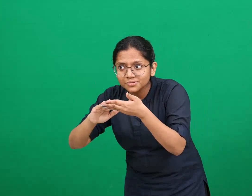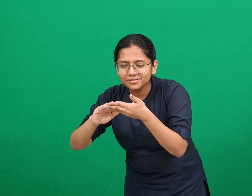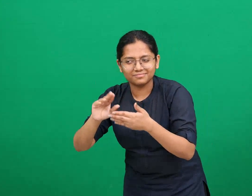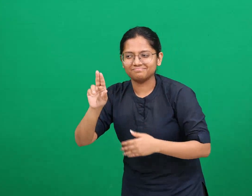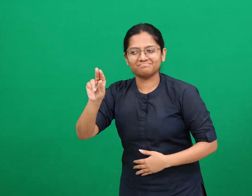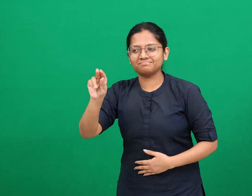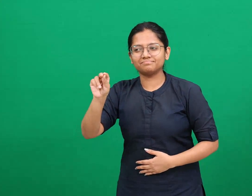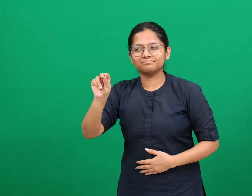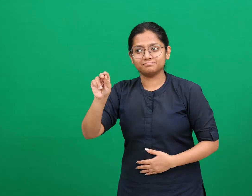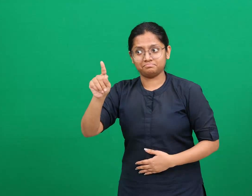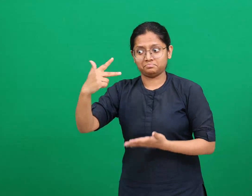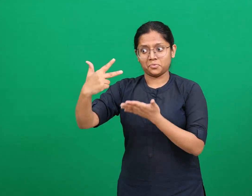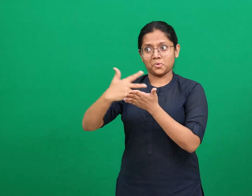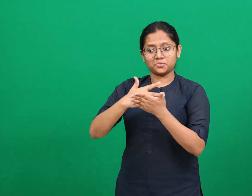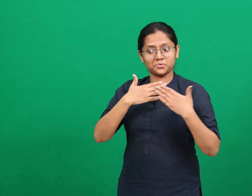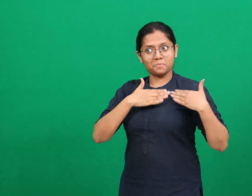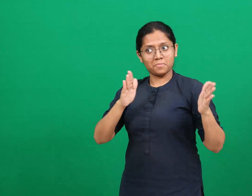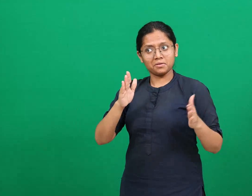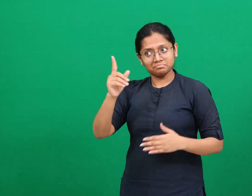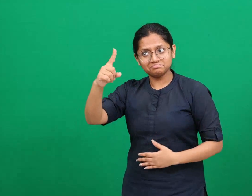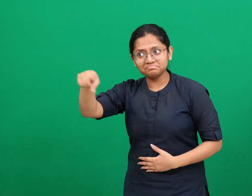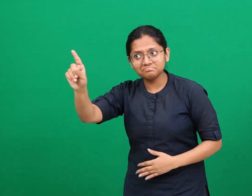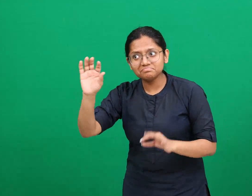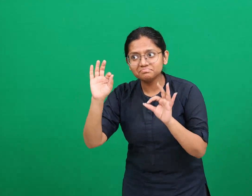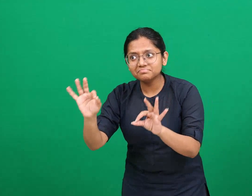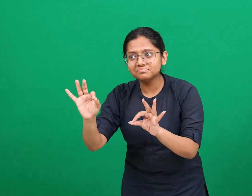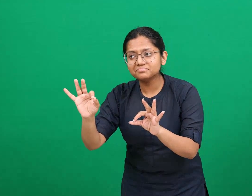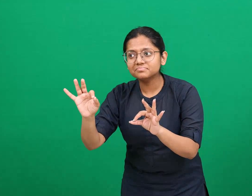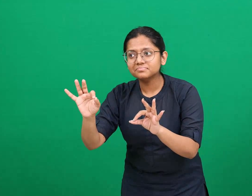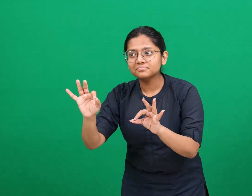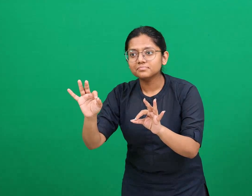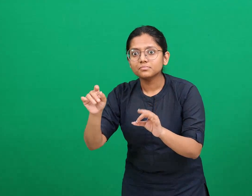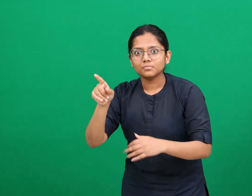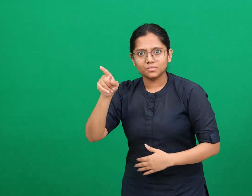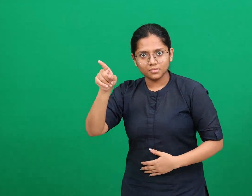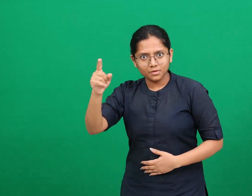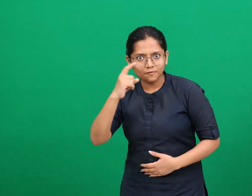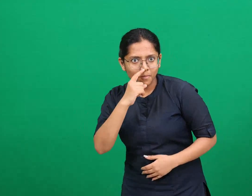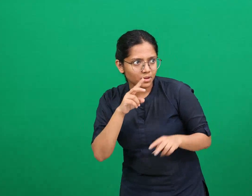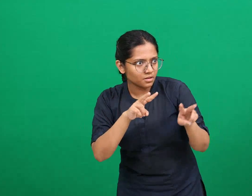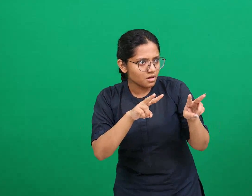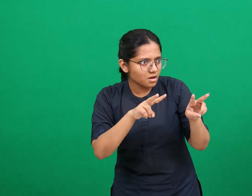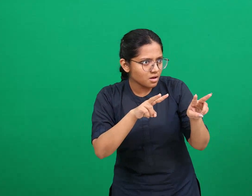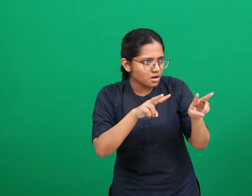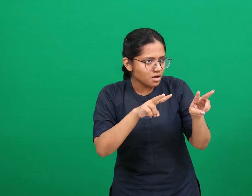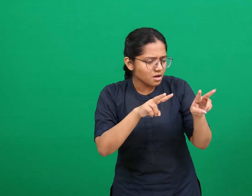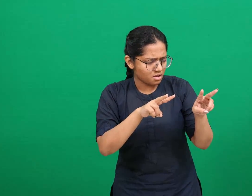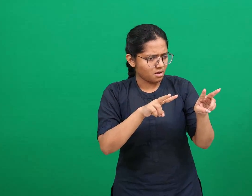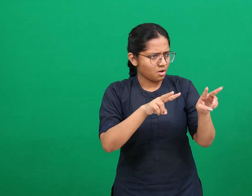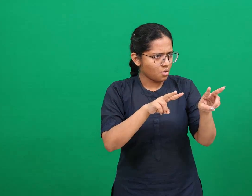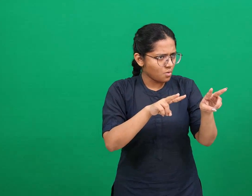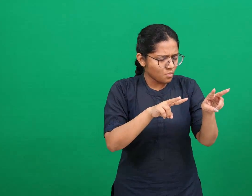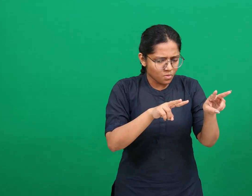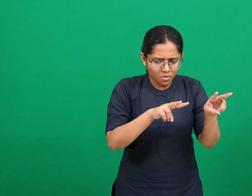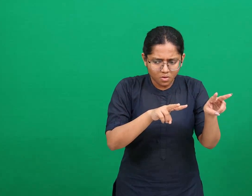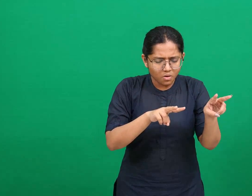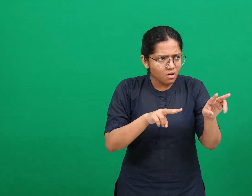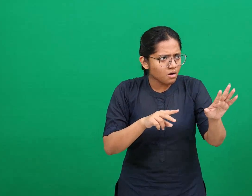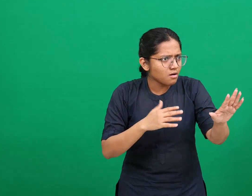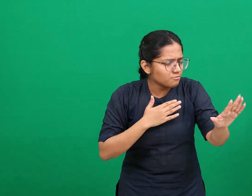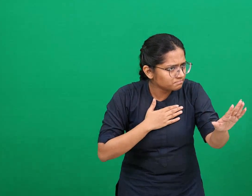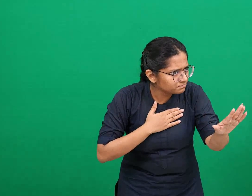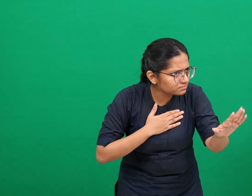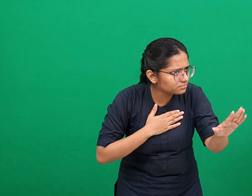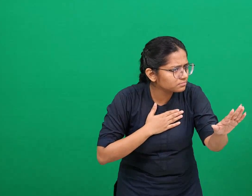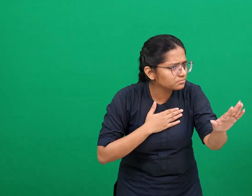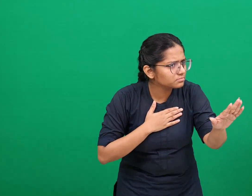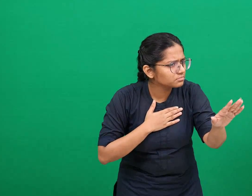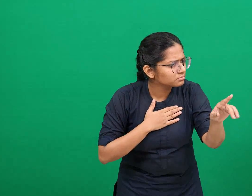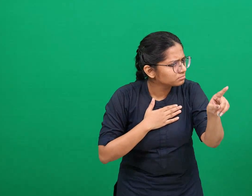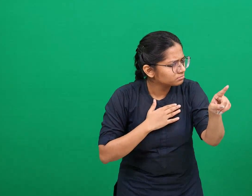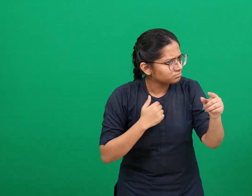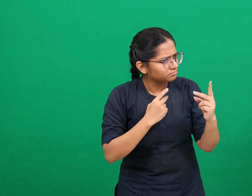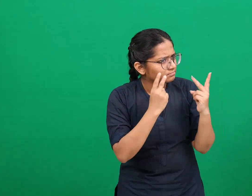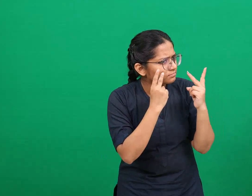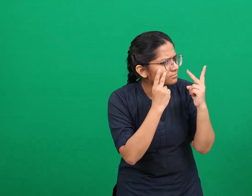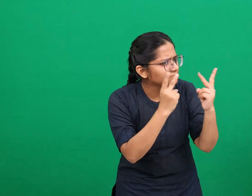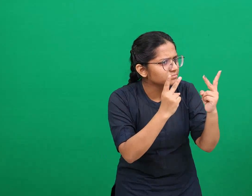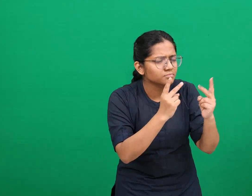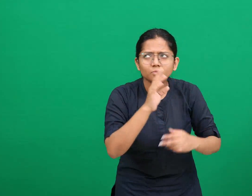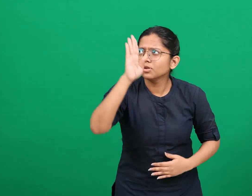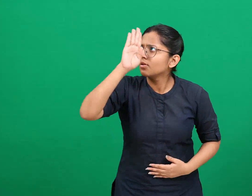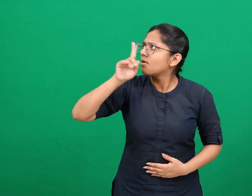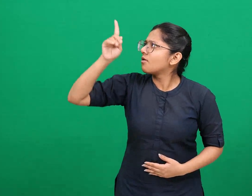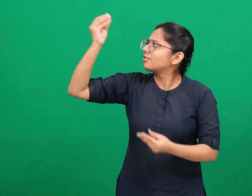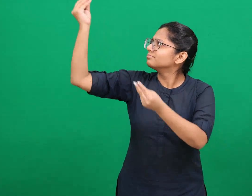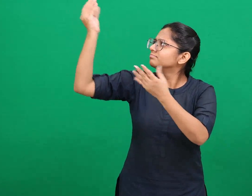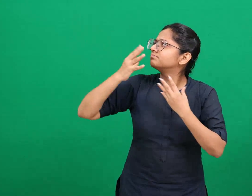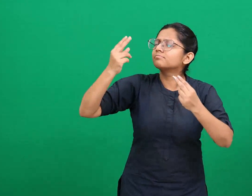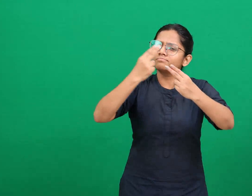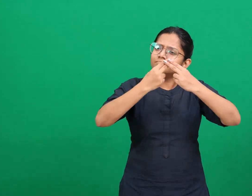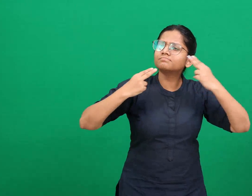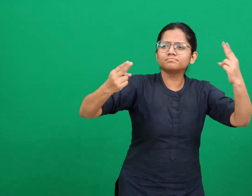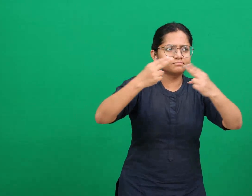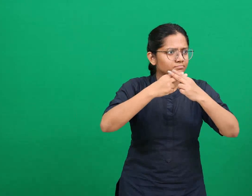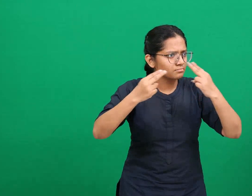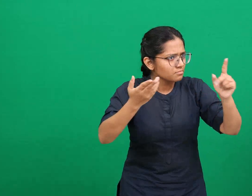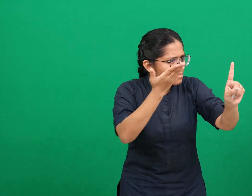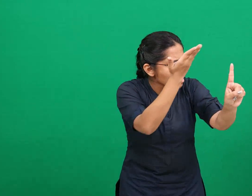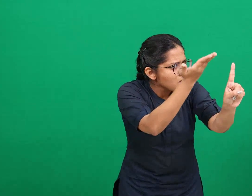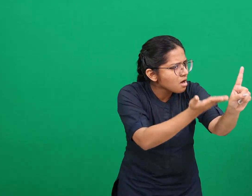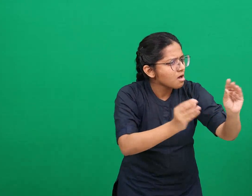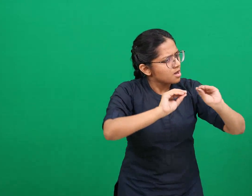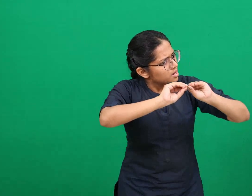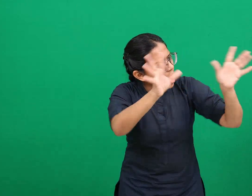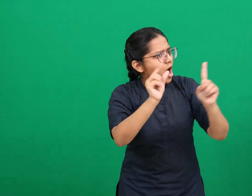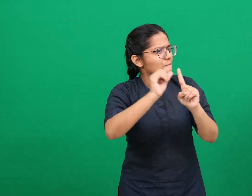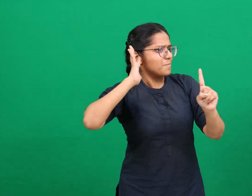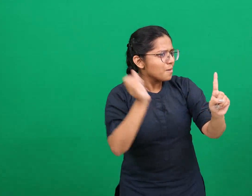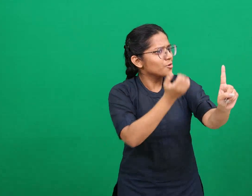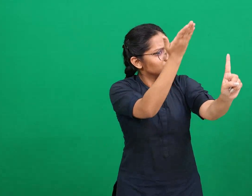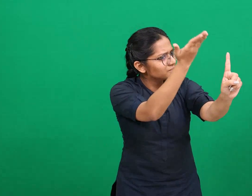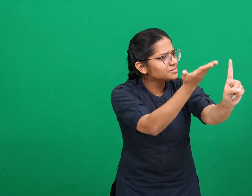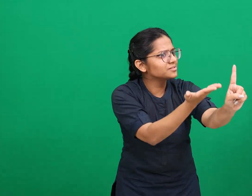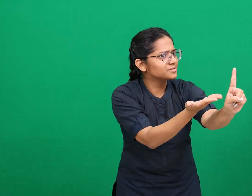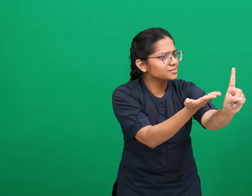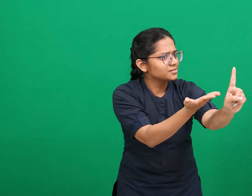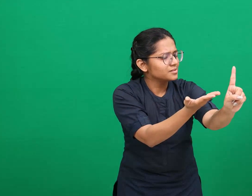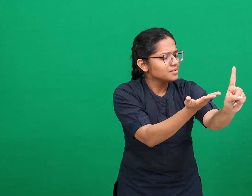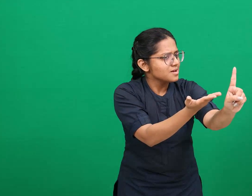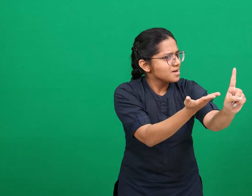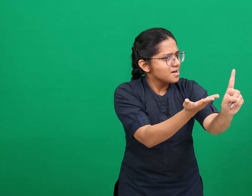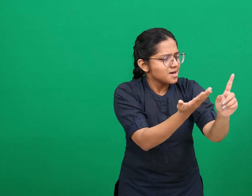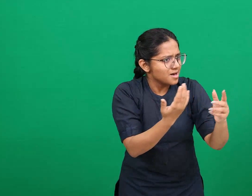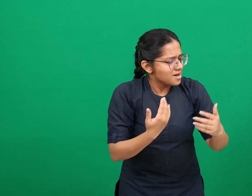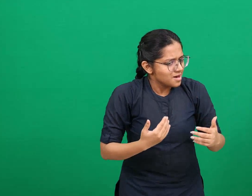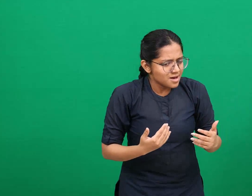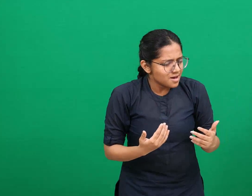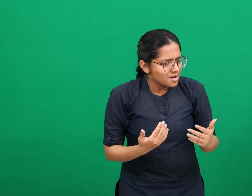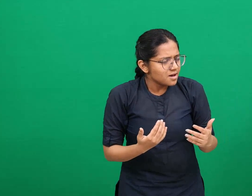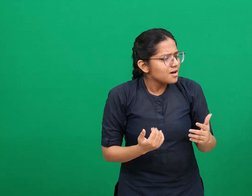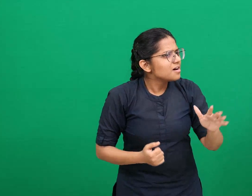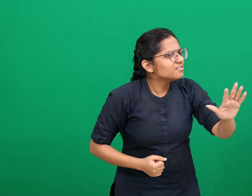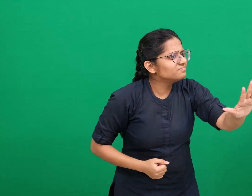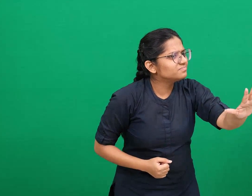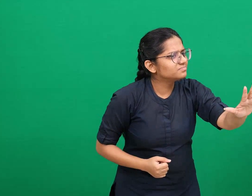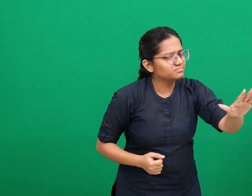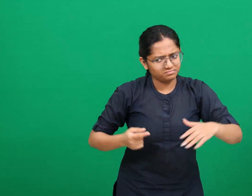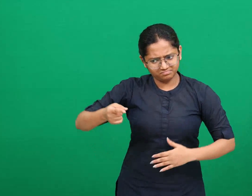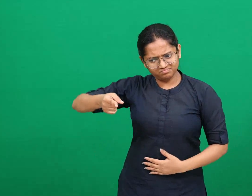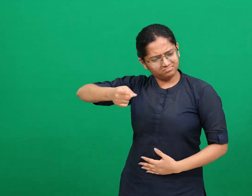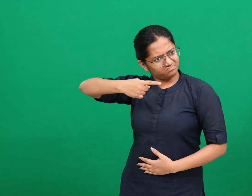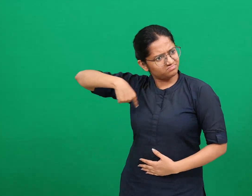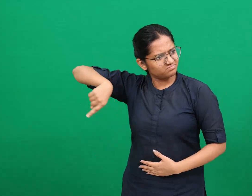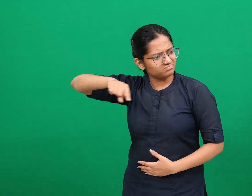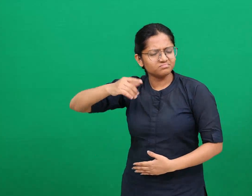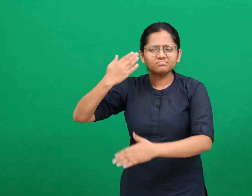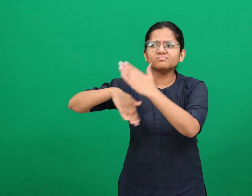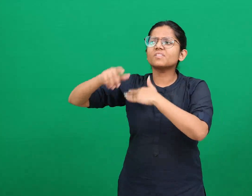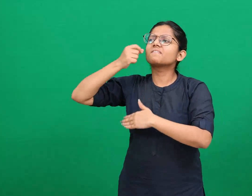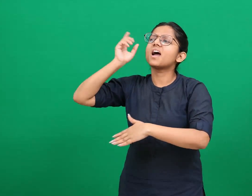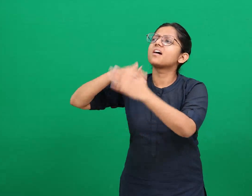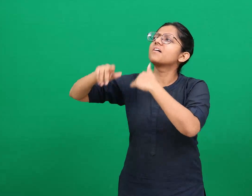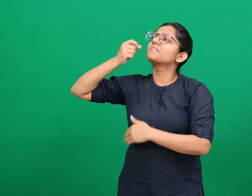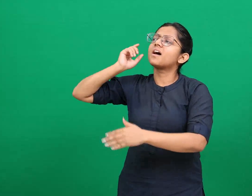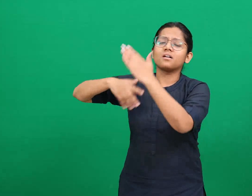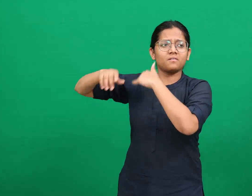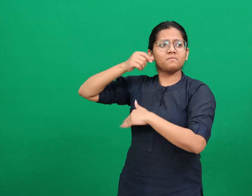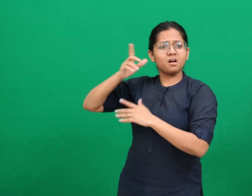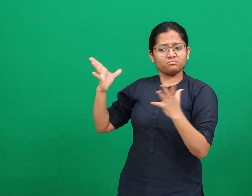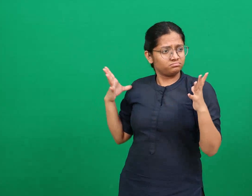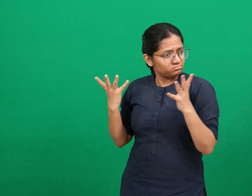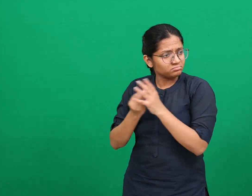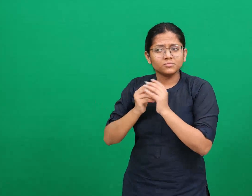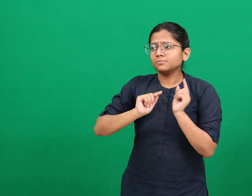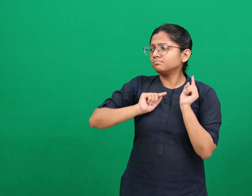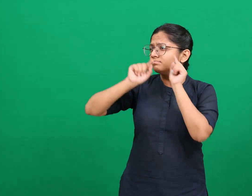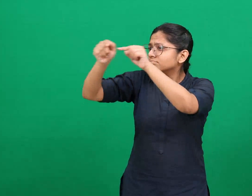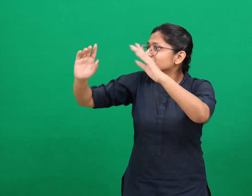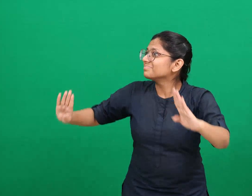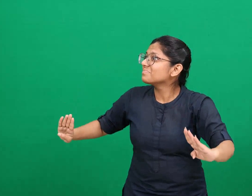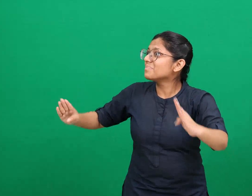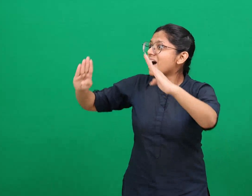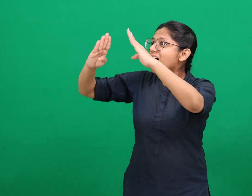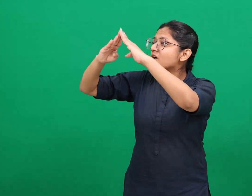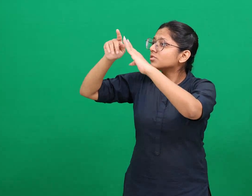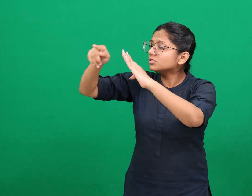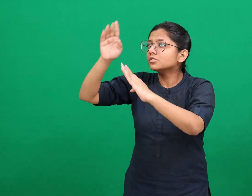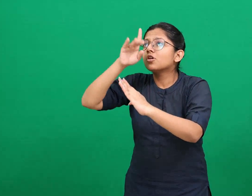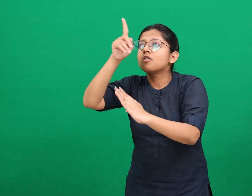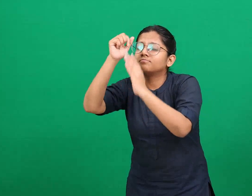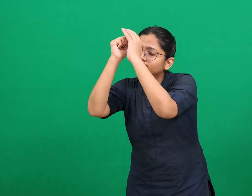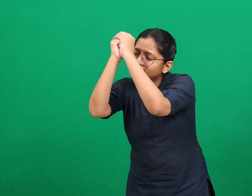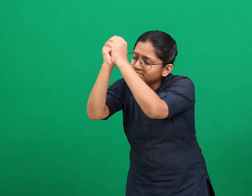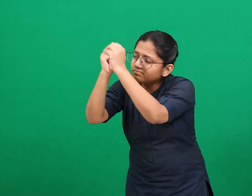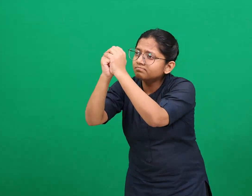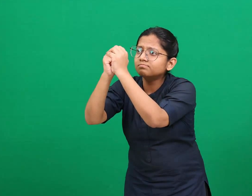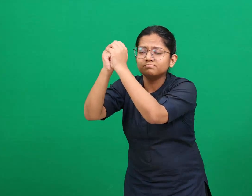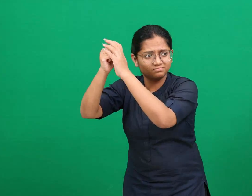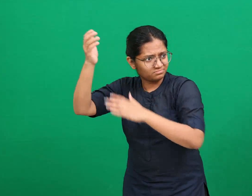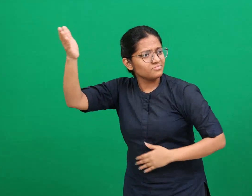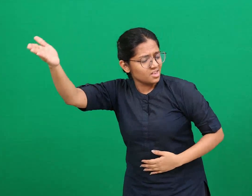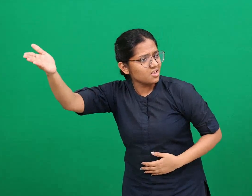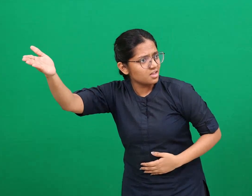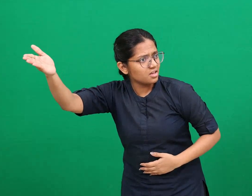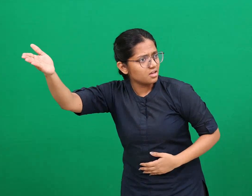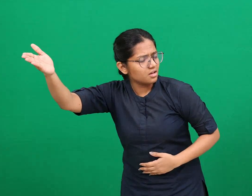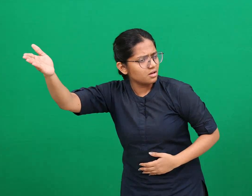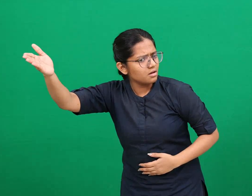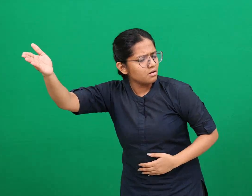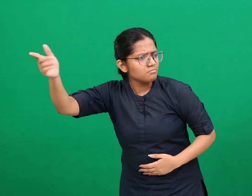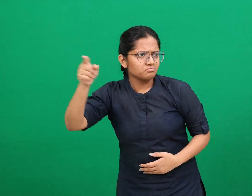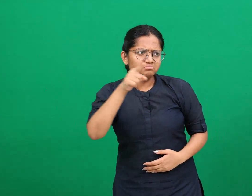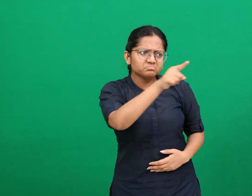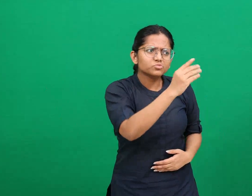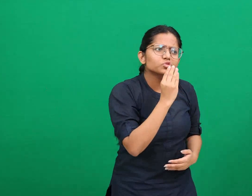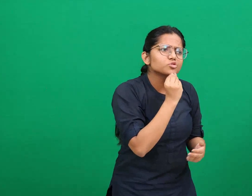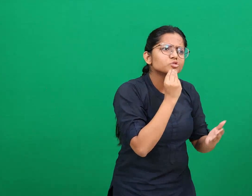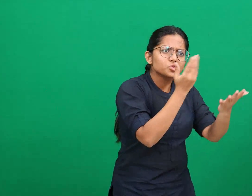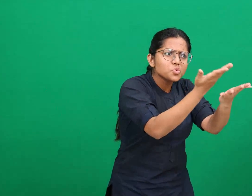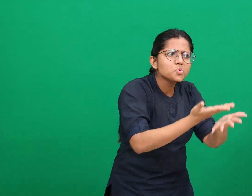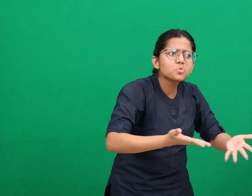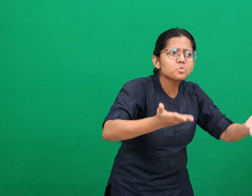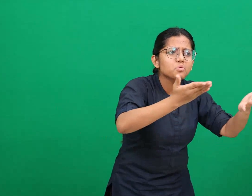In fact, you have had five husbands, and the man you now have is not your husband. You have spoken truthfully."